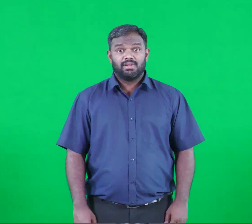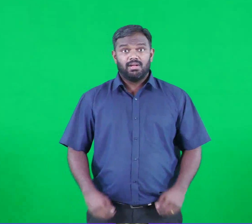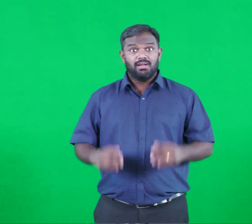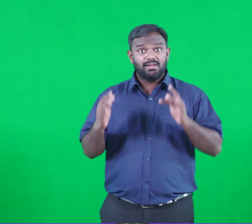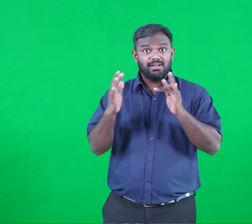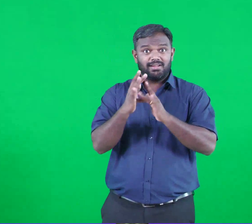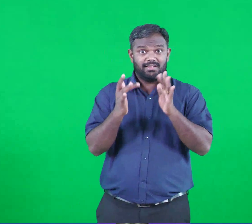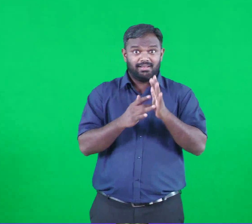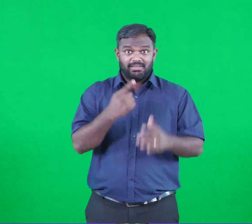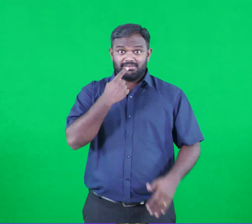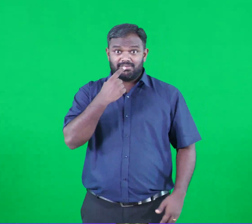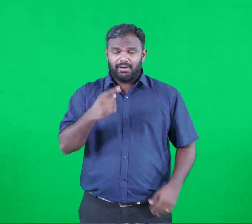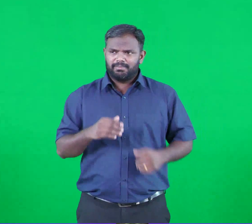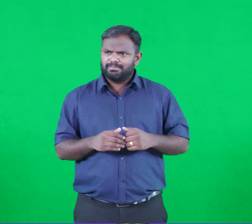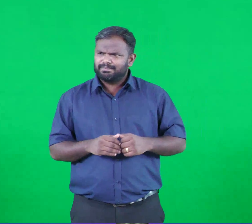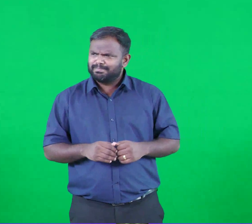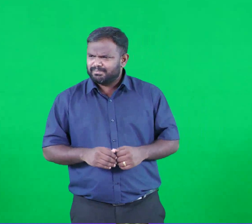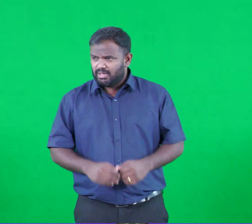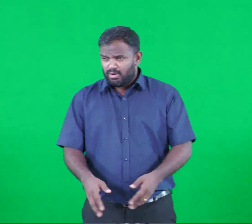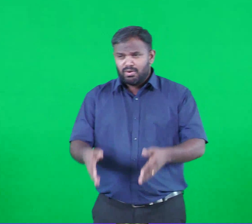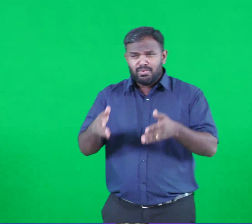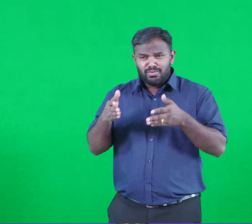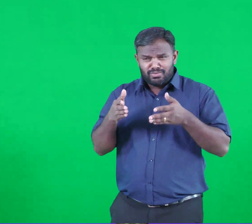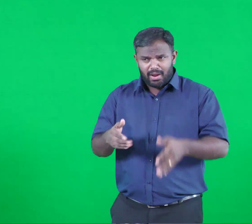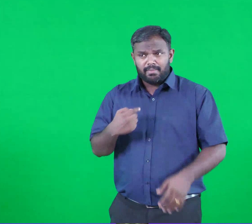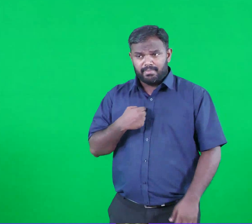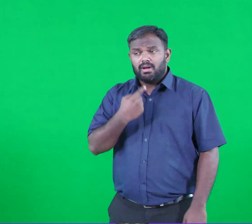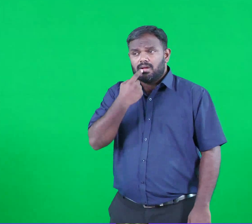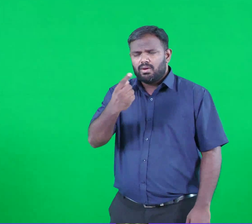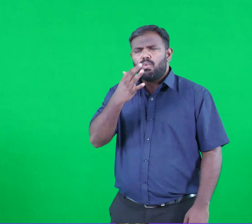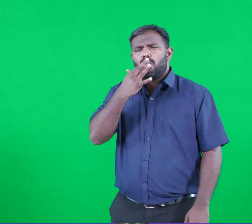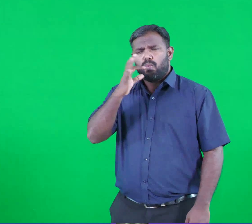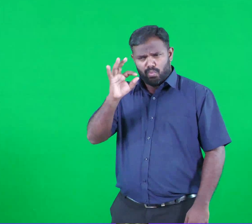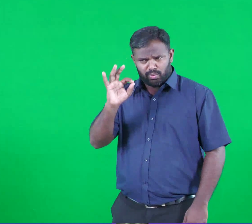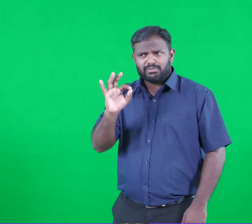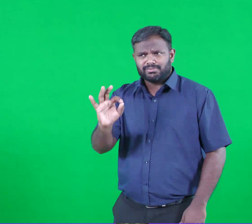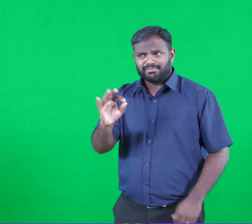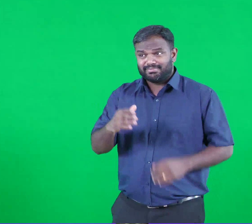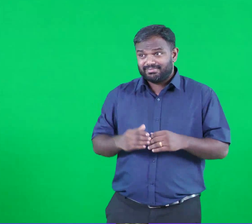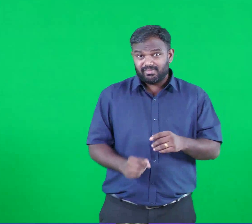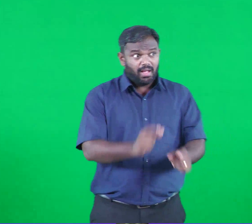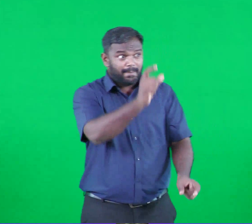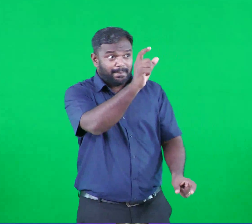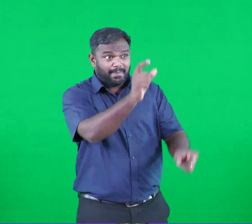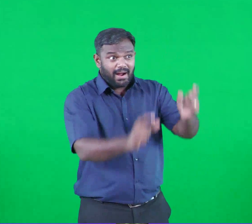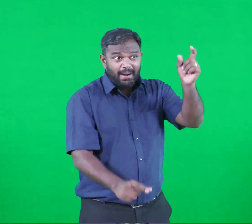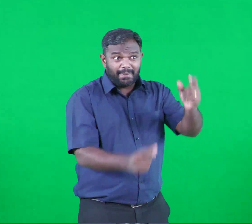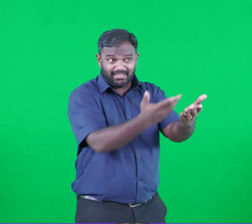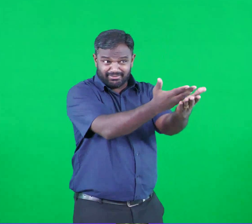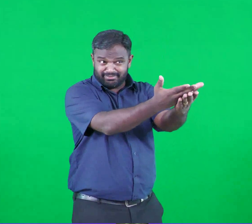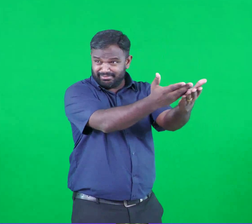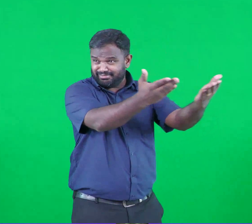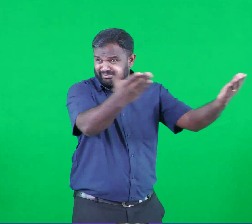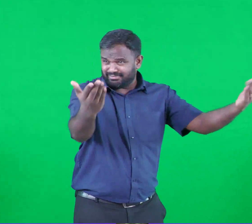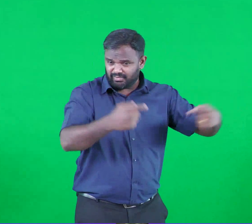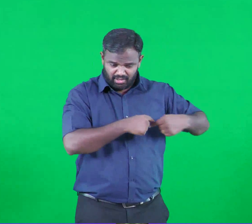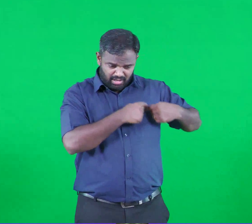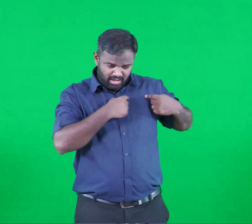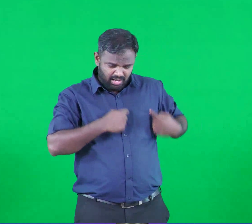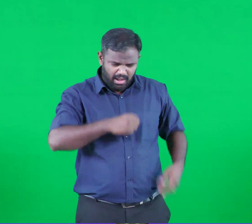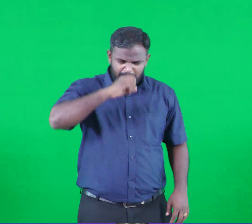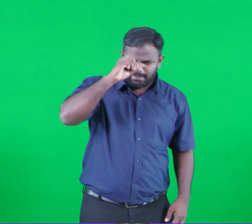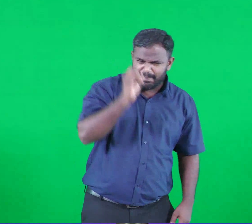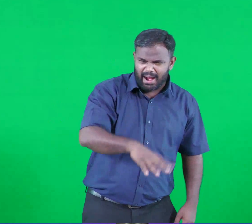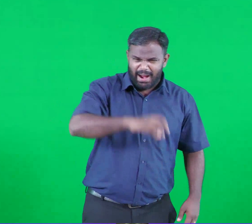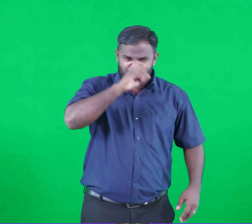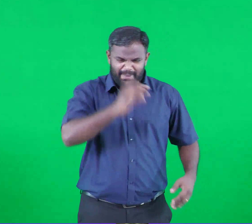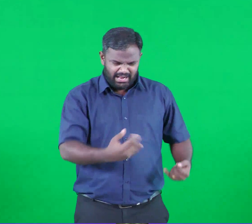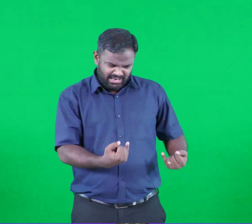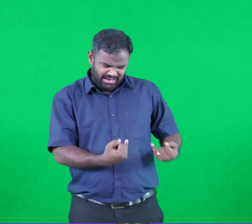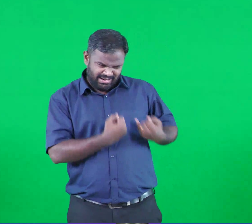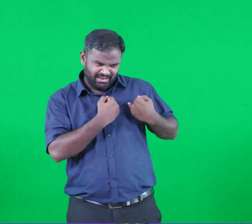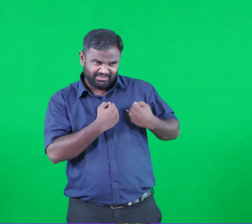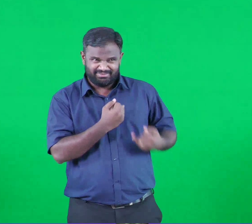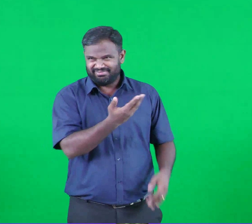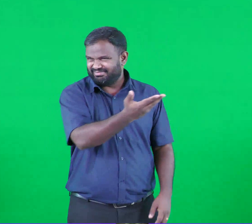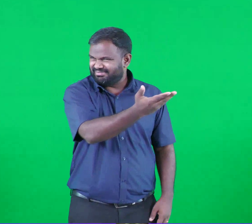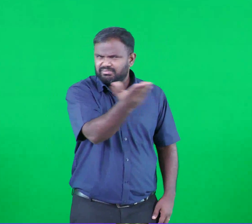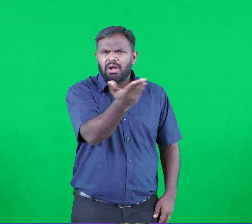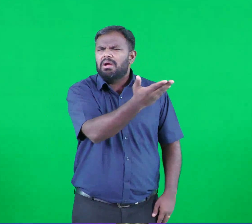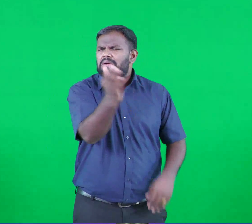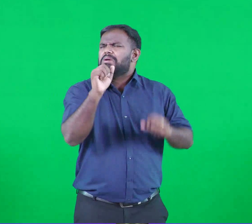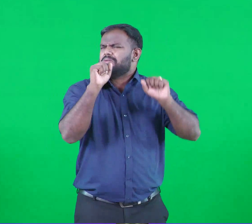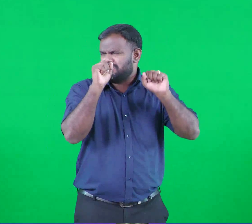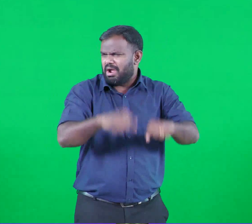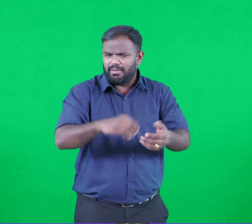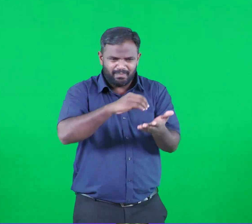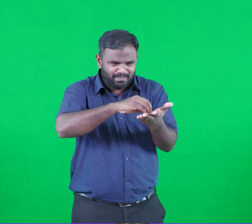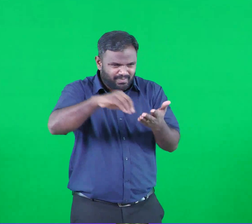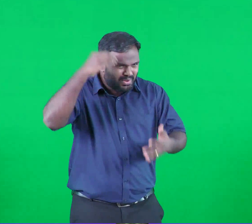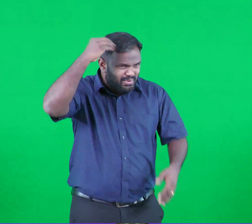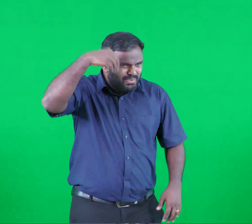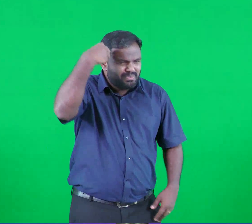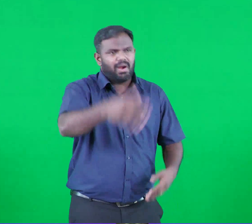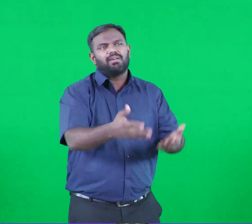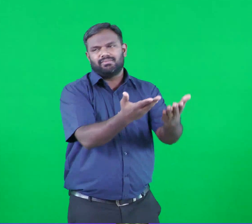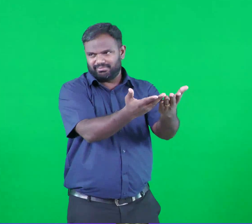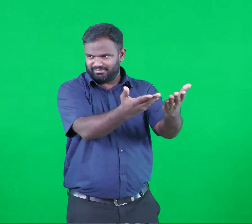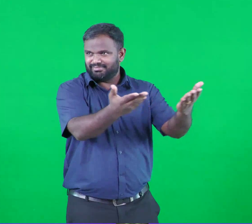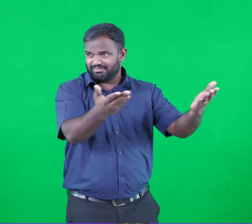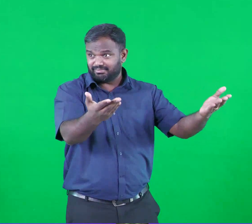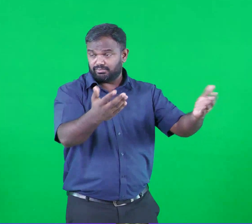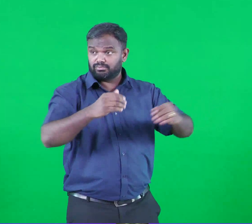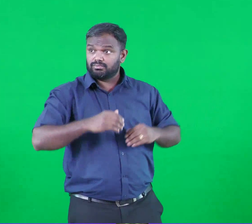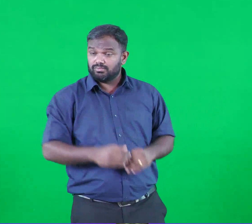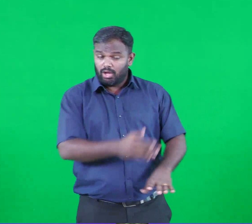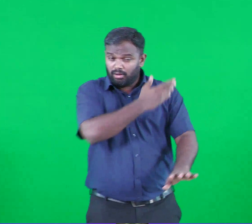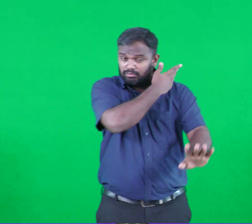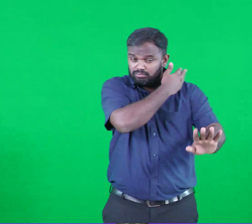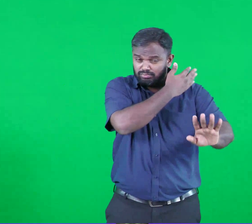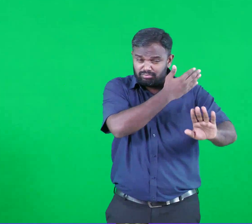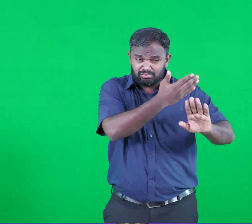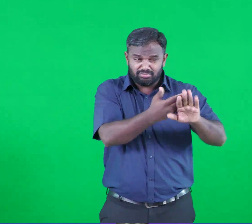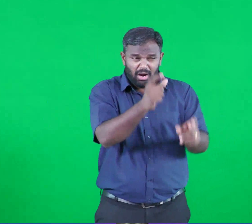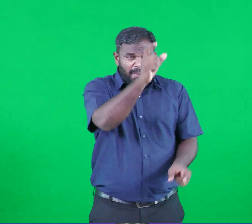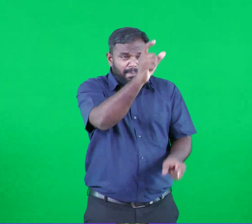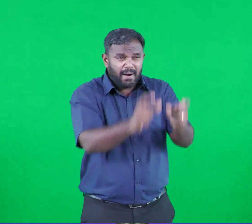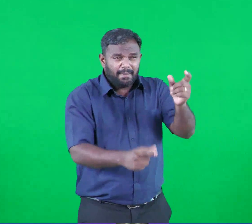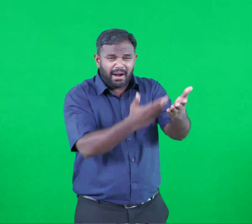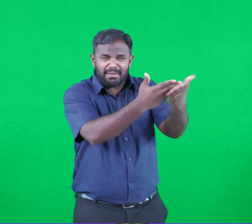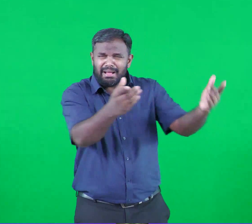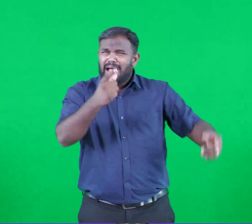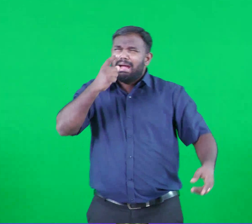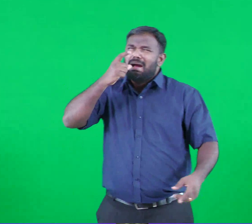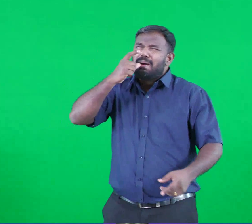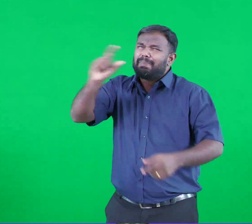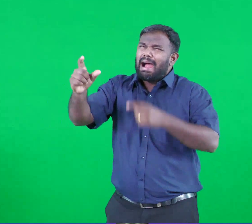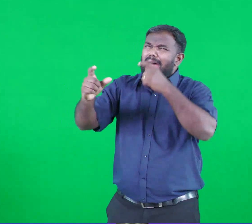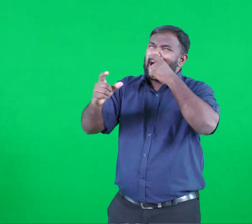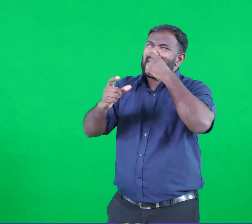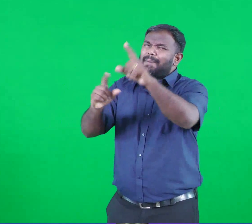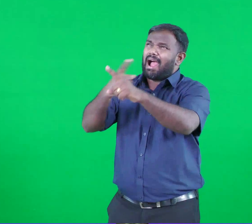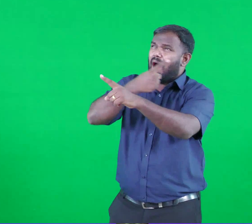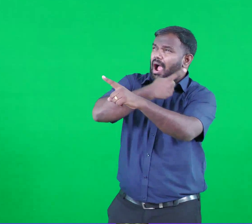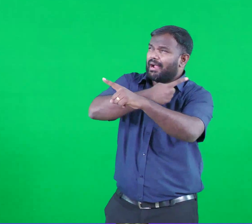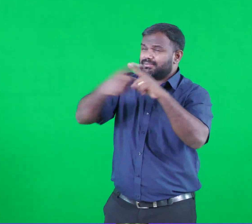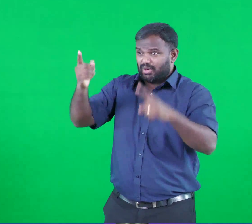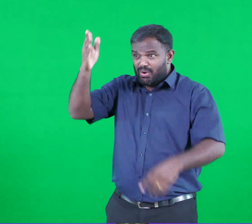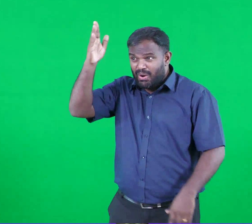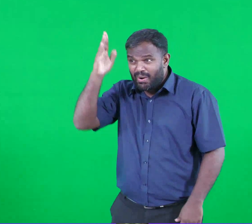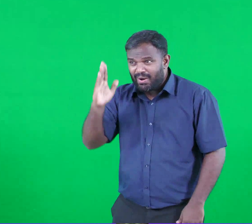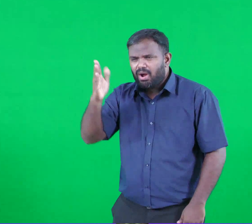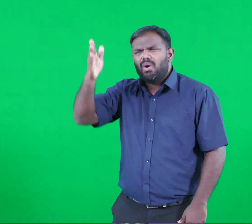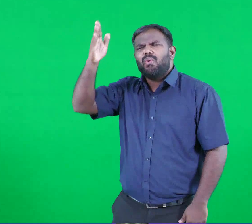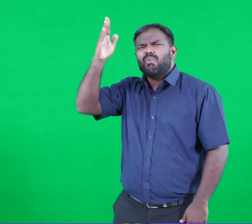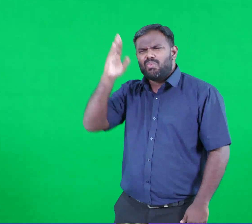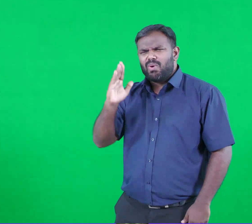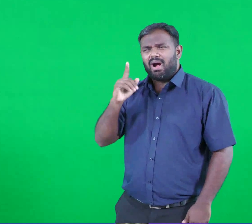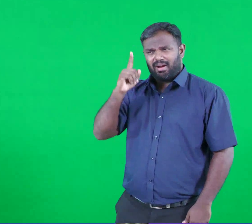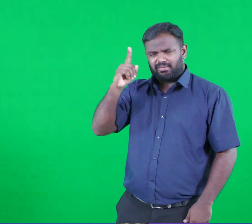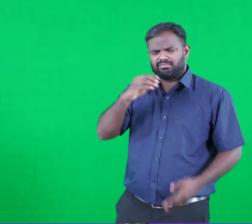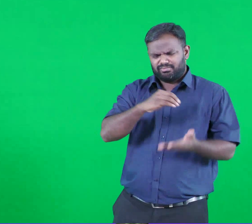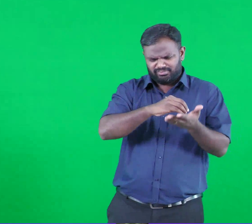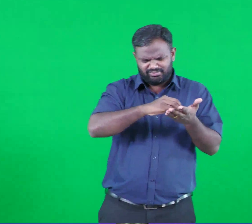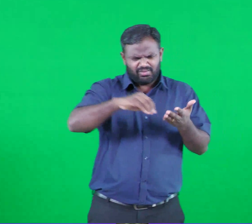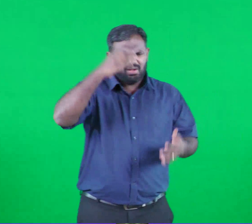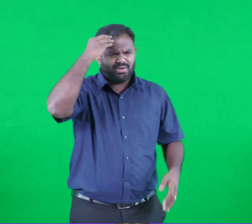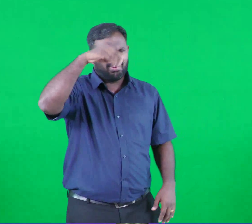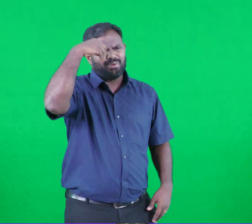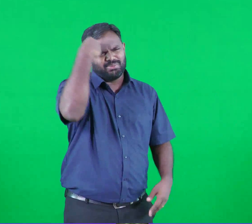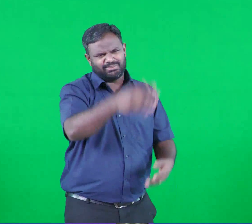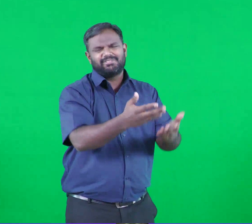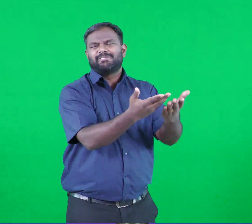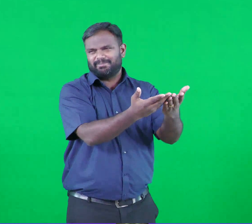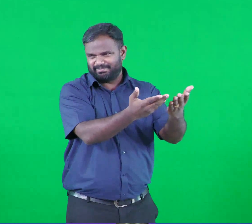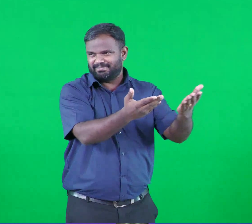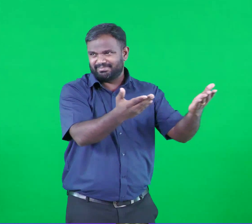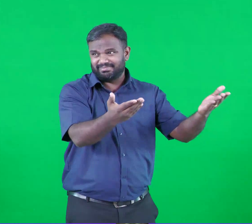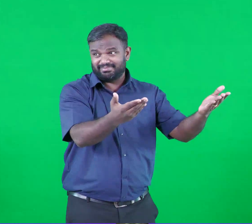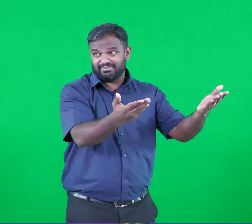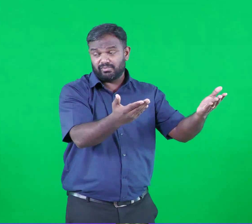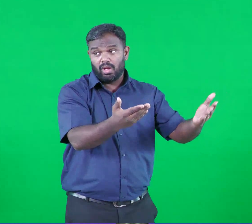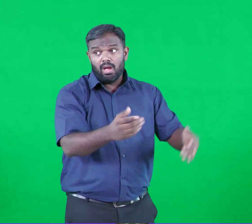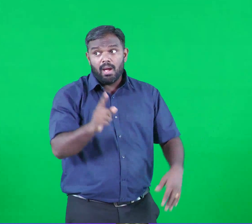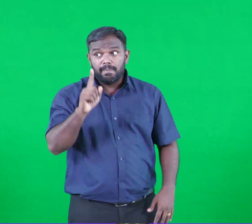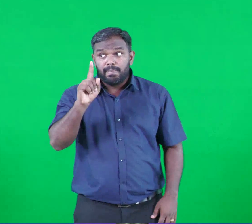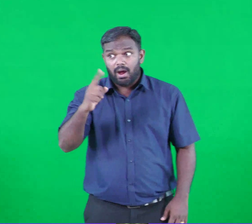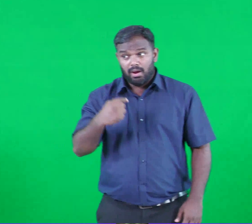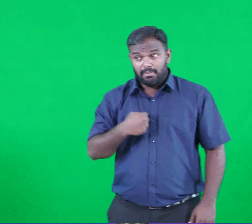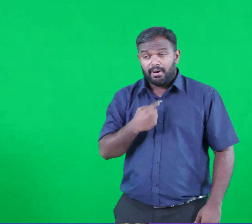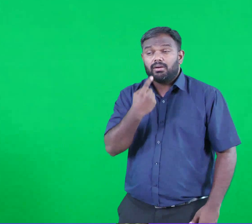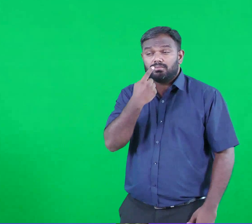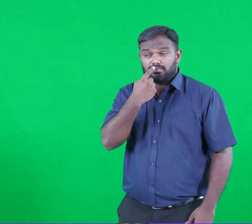Truly I tell you, the sons of men will be forgiven all sins and blasphemies, as many as they utter.